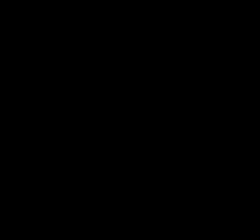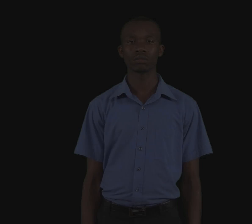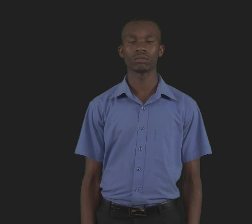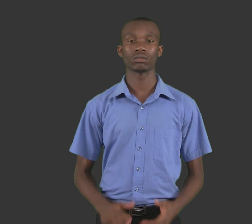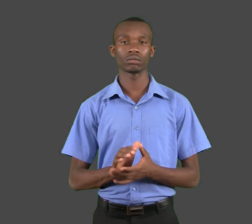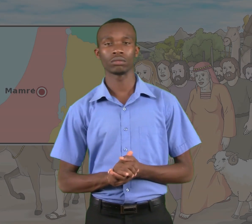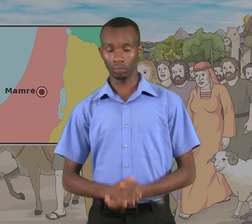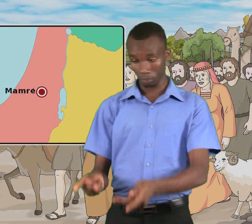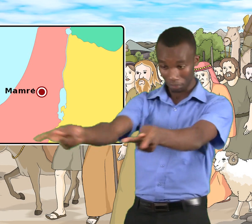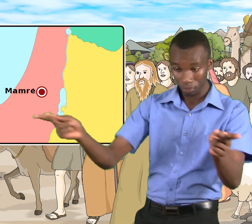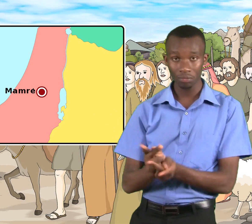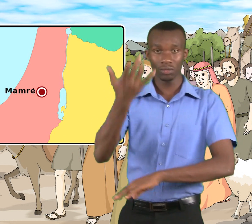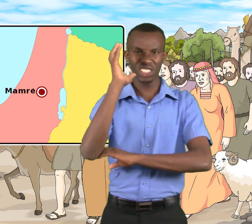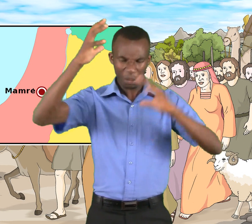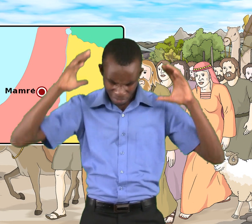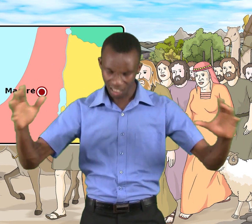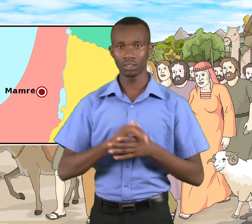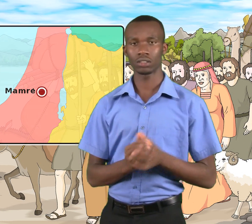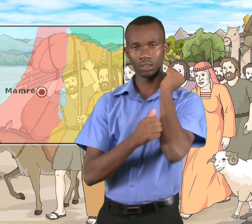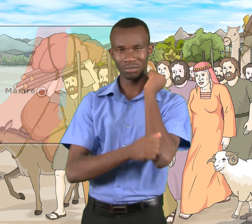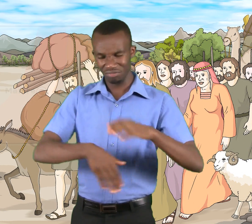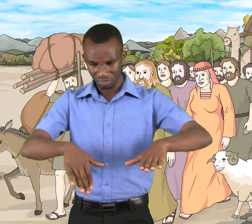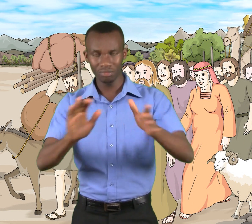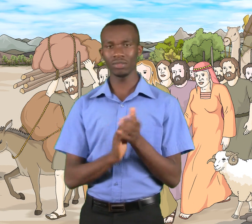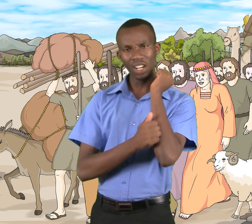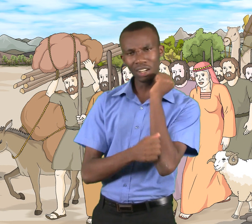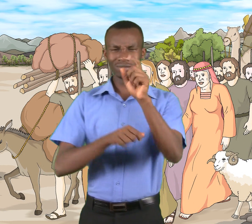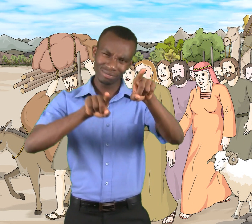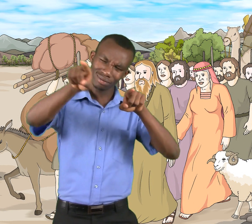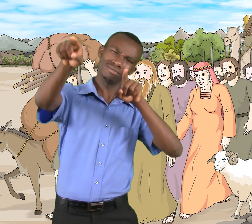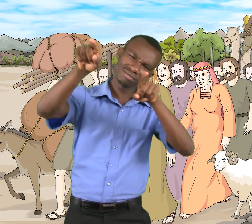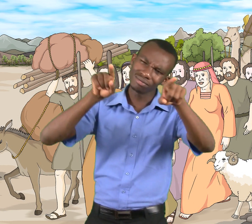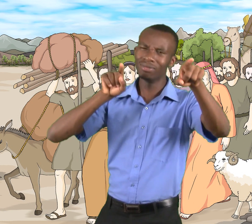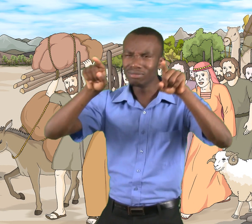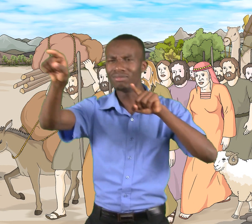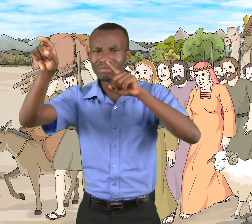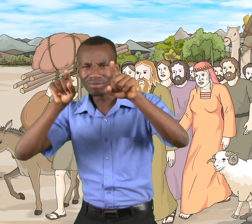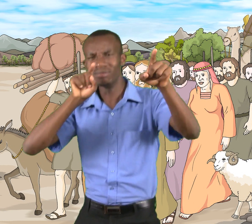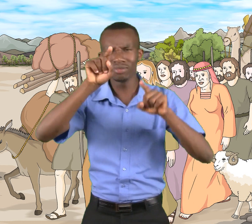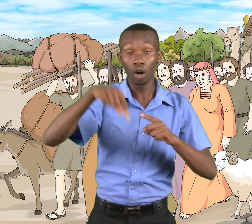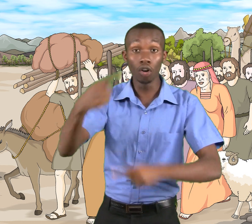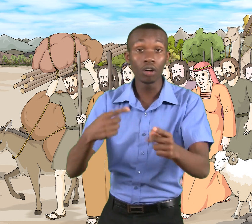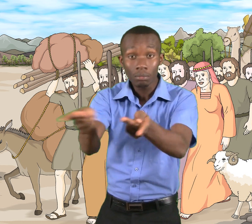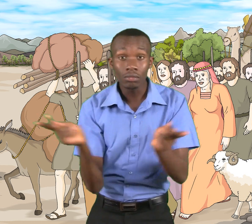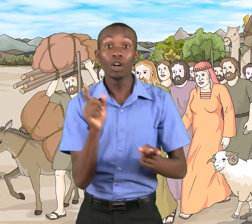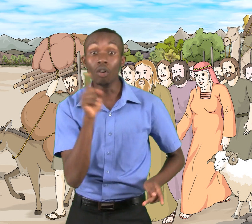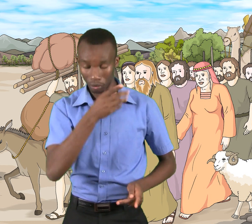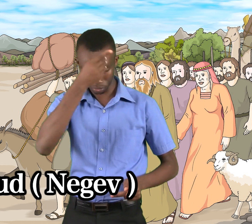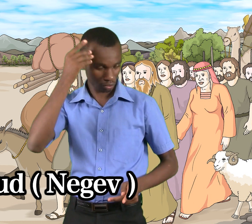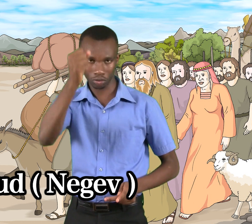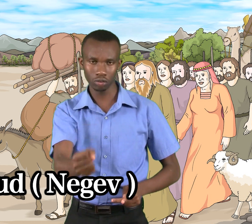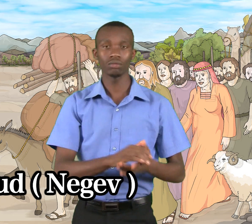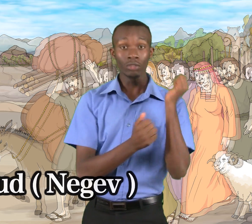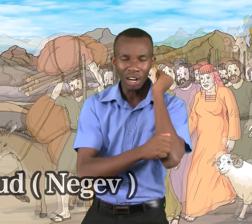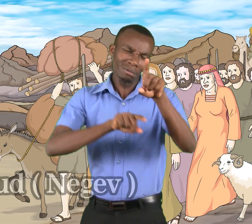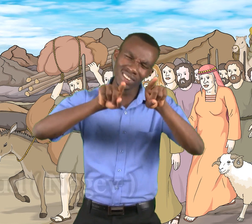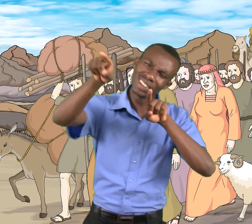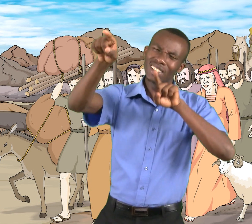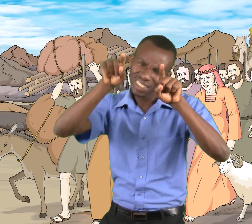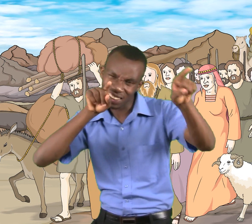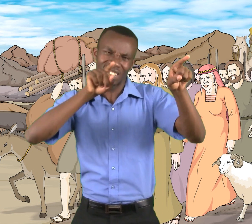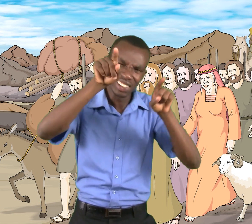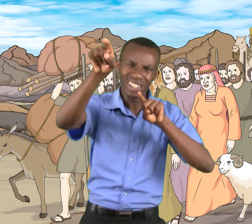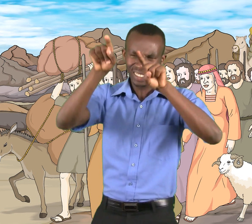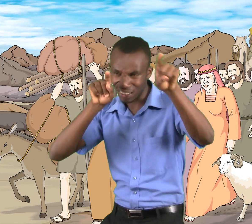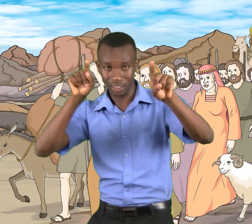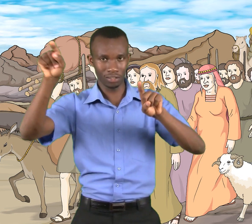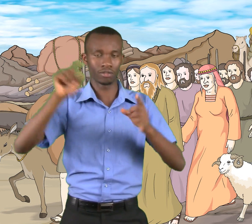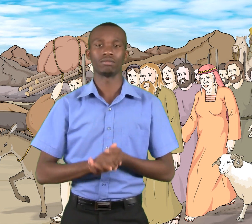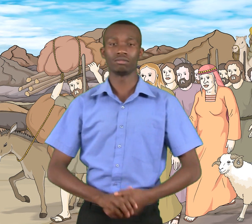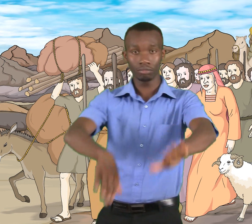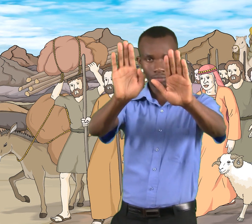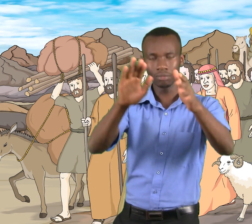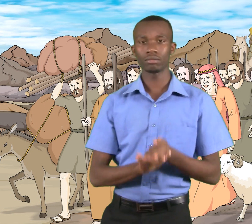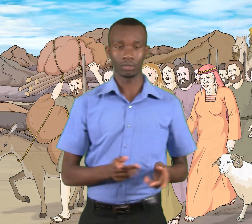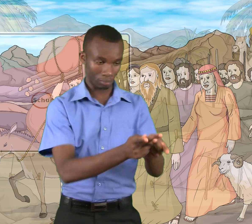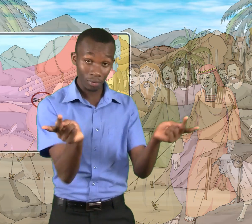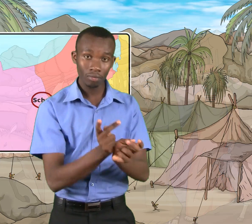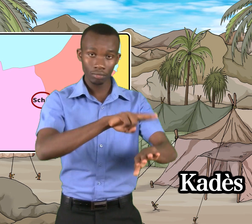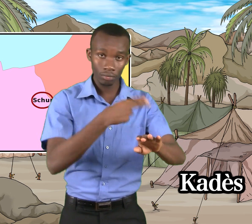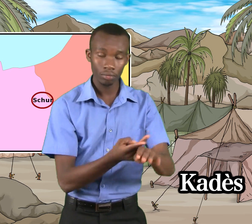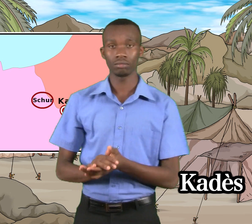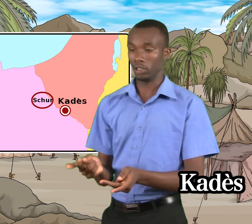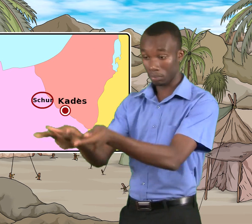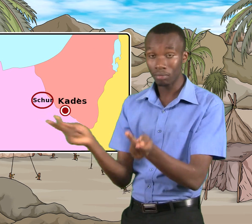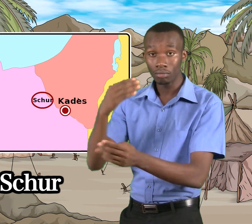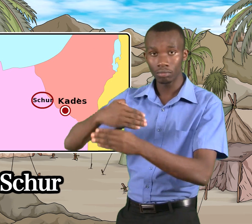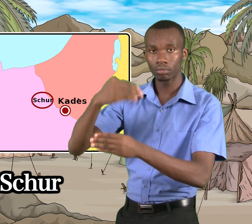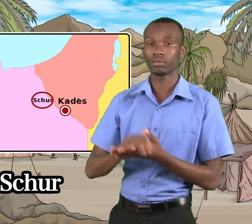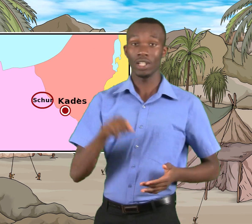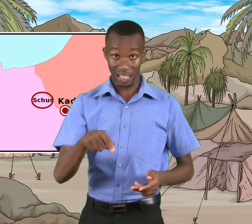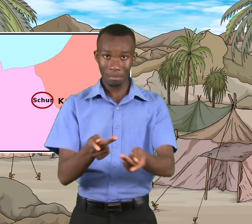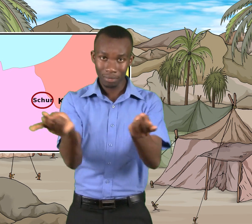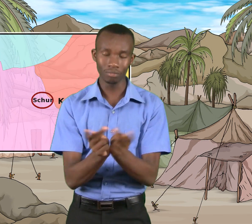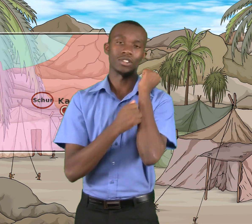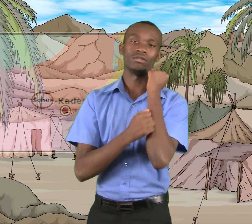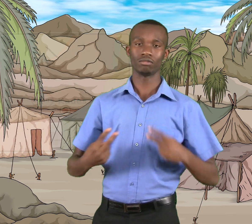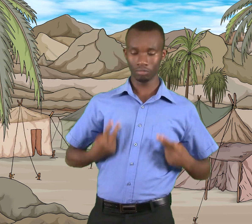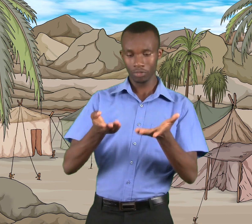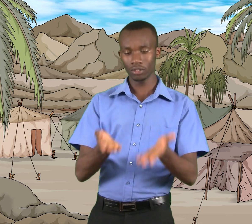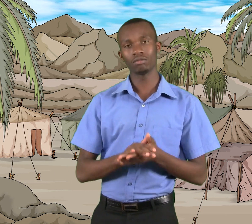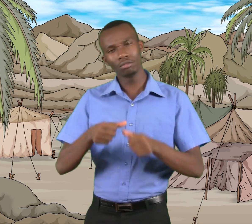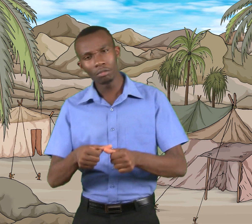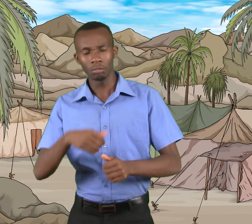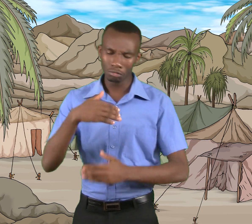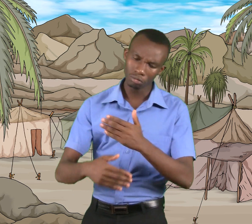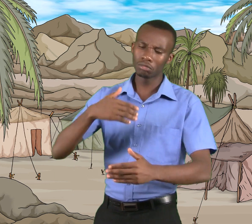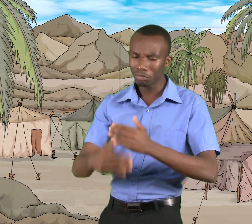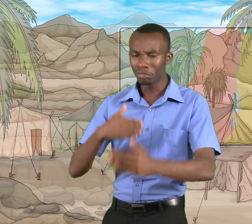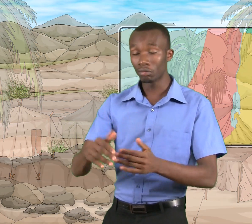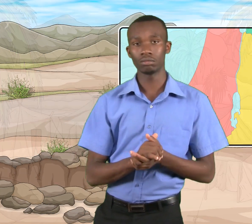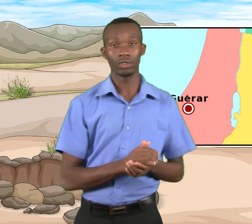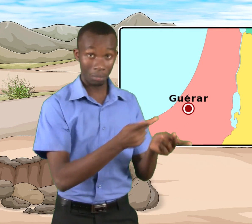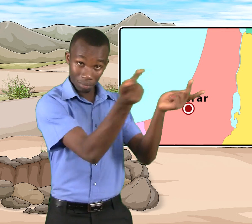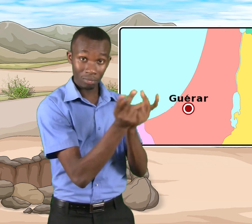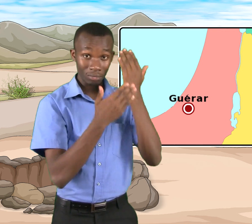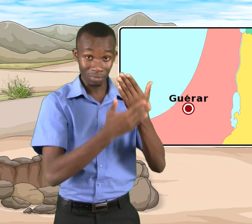Now Abraham journeyed from there to the region of the Negev and settled between Kadesh and Shur.